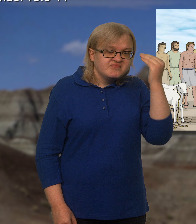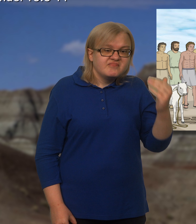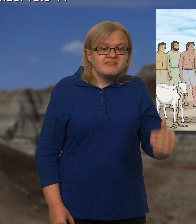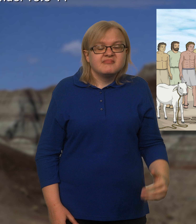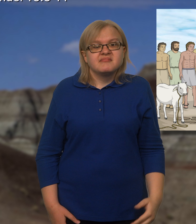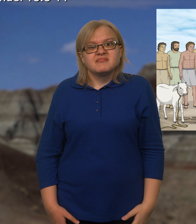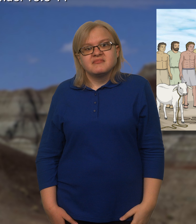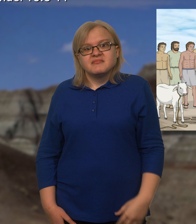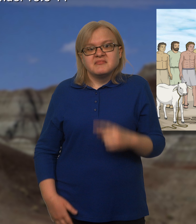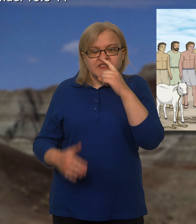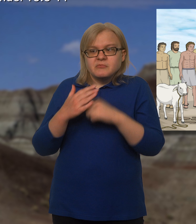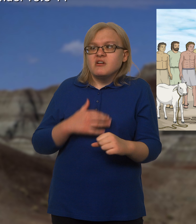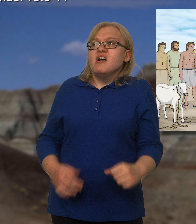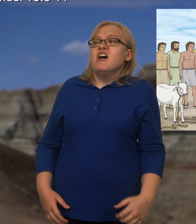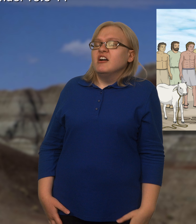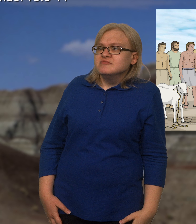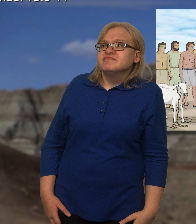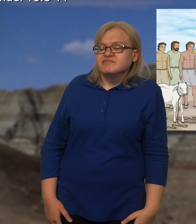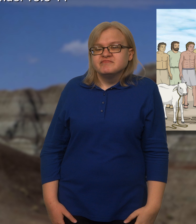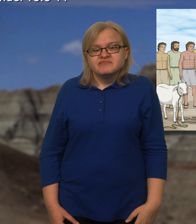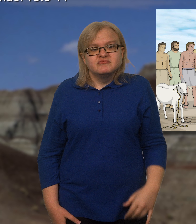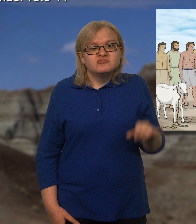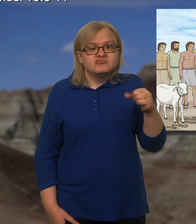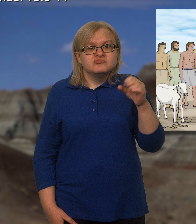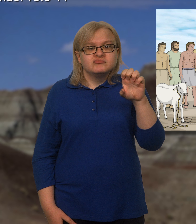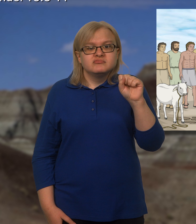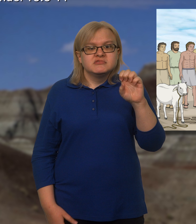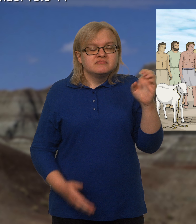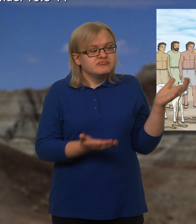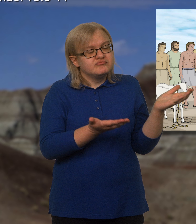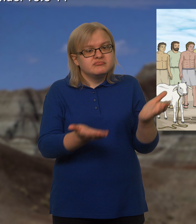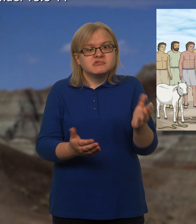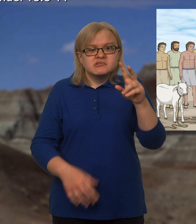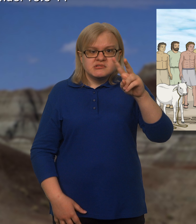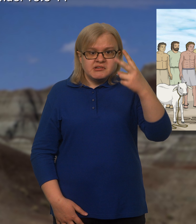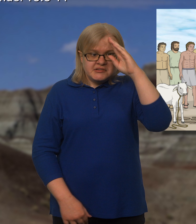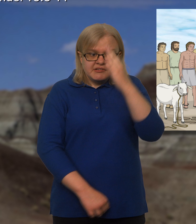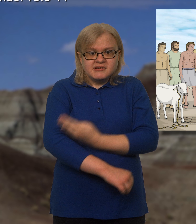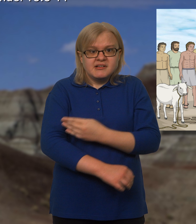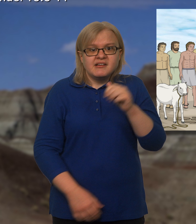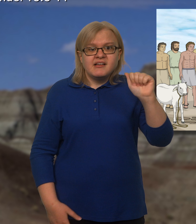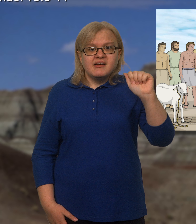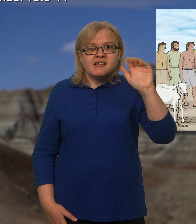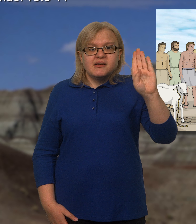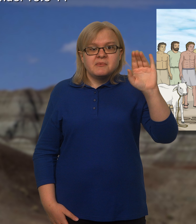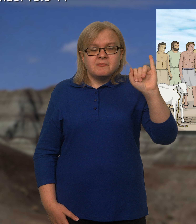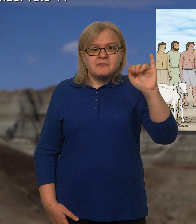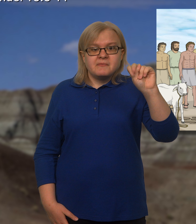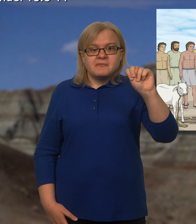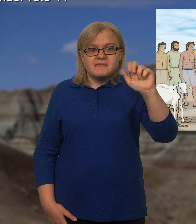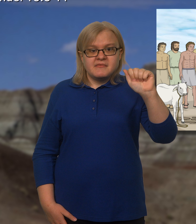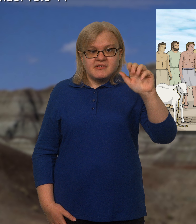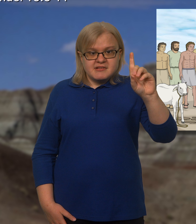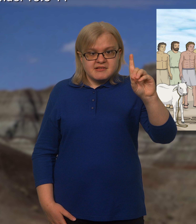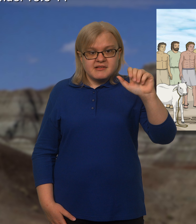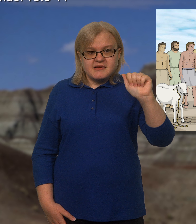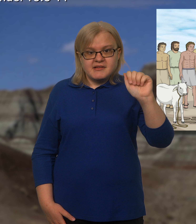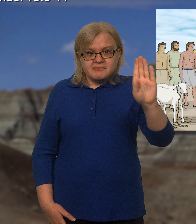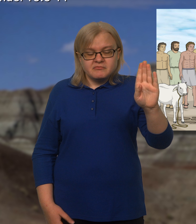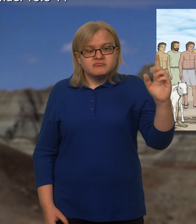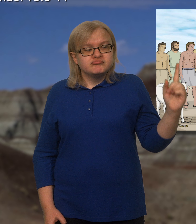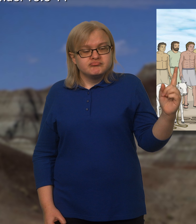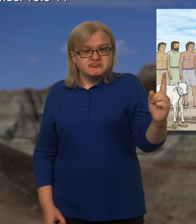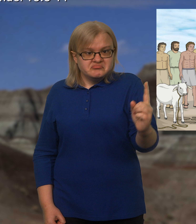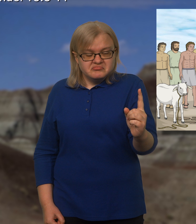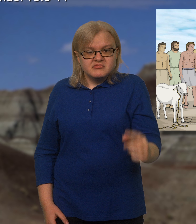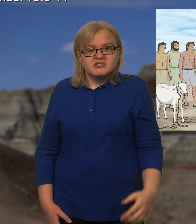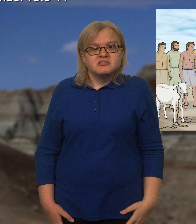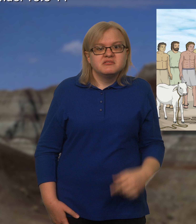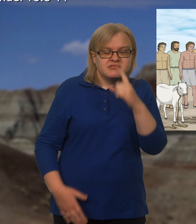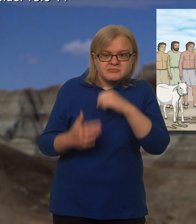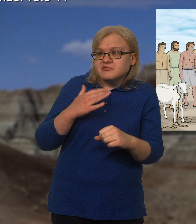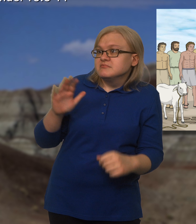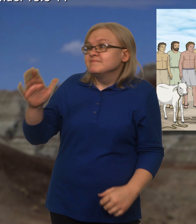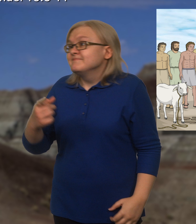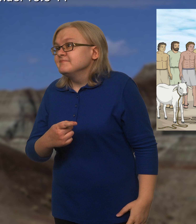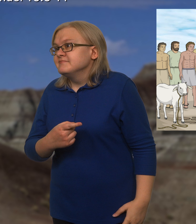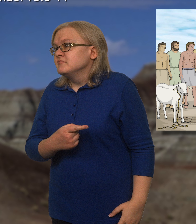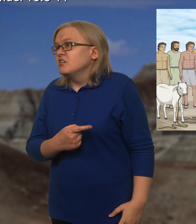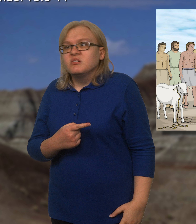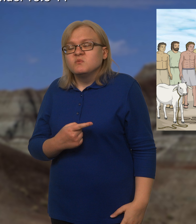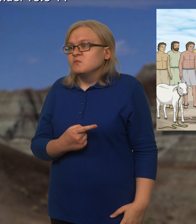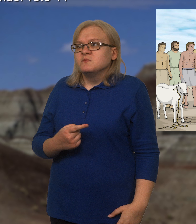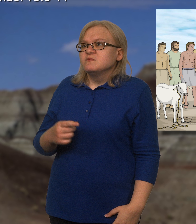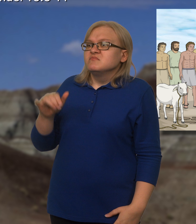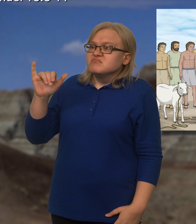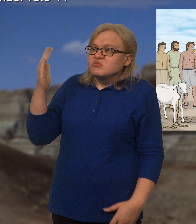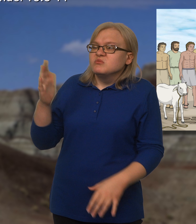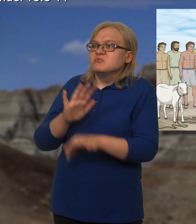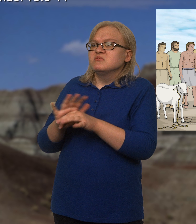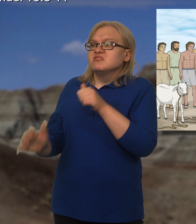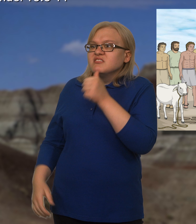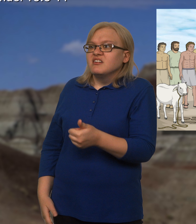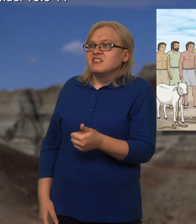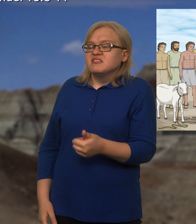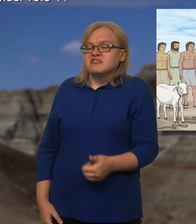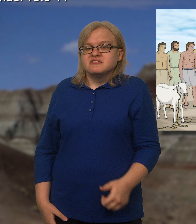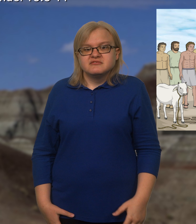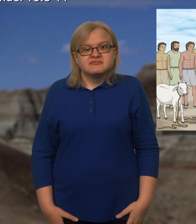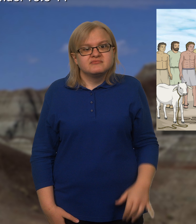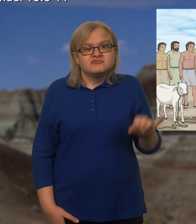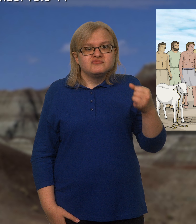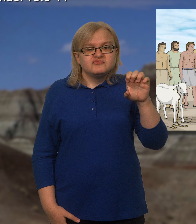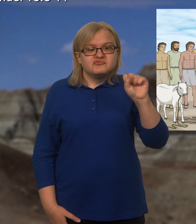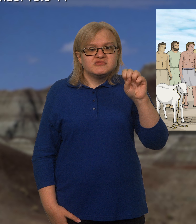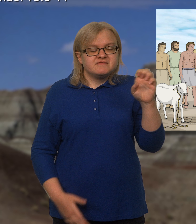Then Jesse called Abinadab and presented him to Samuel, who said, “The LORD has not chosen this one either.”